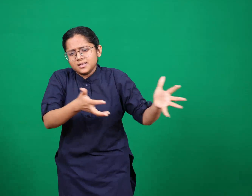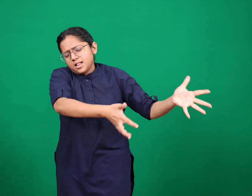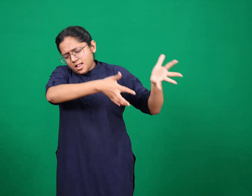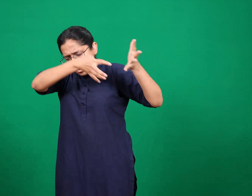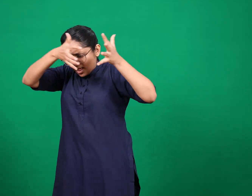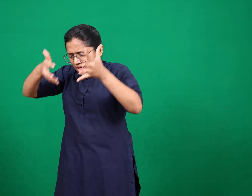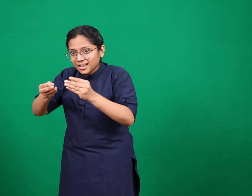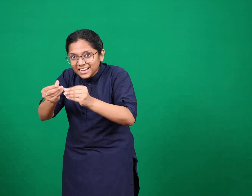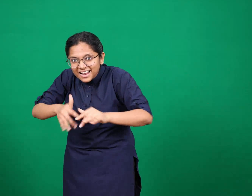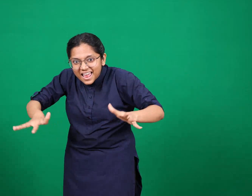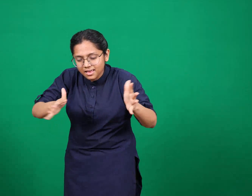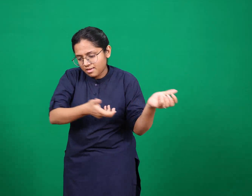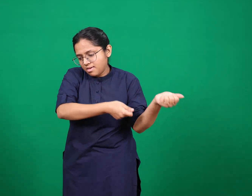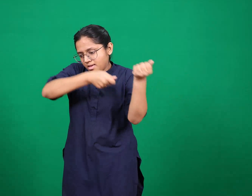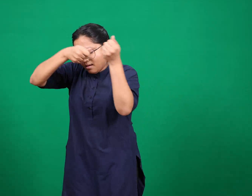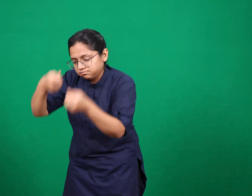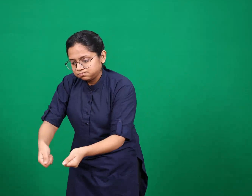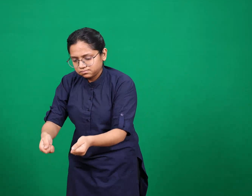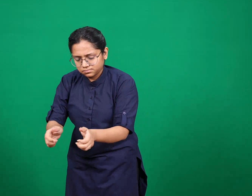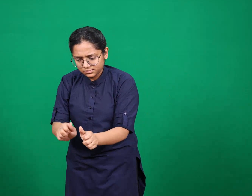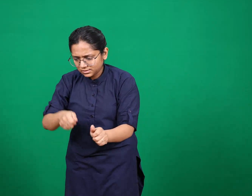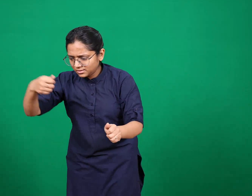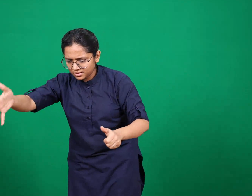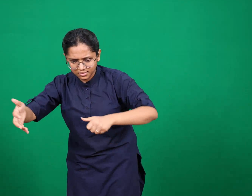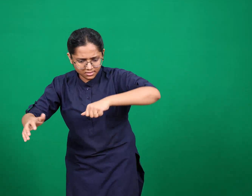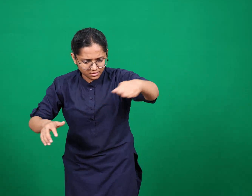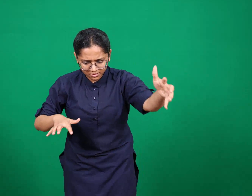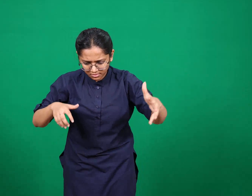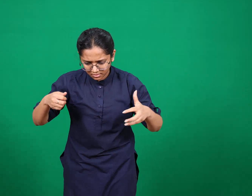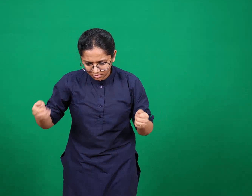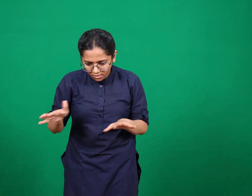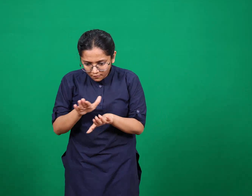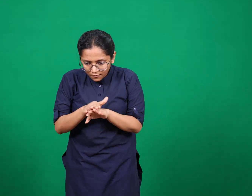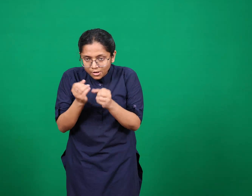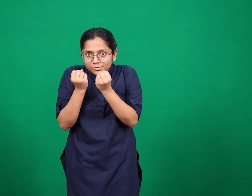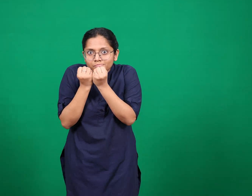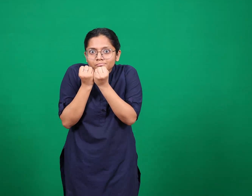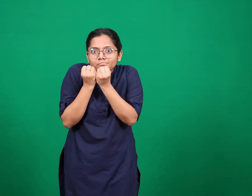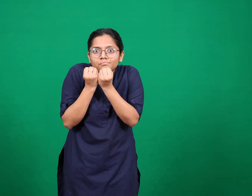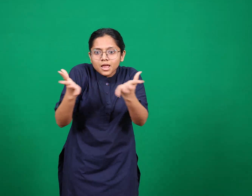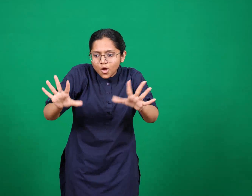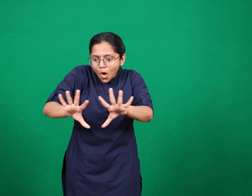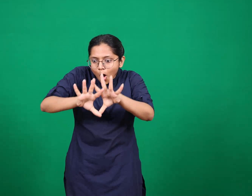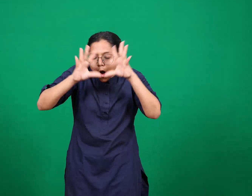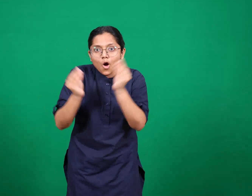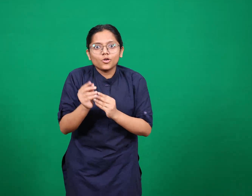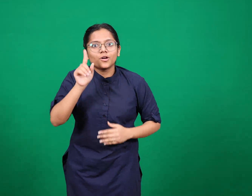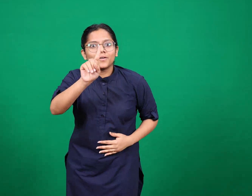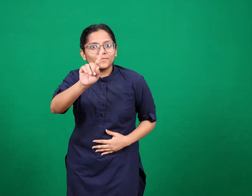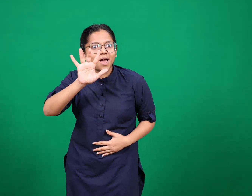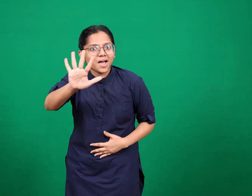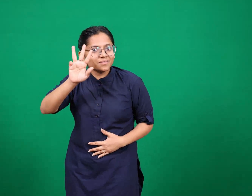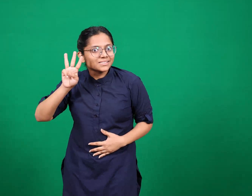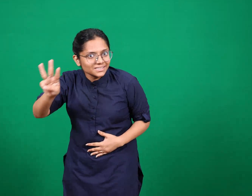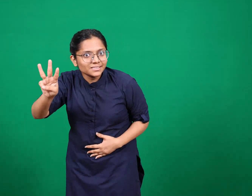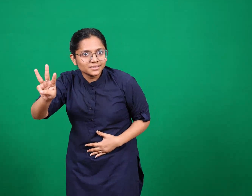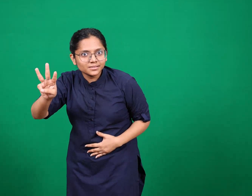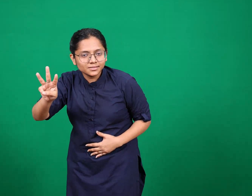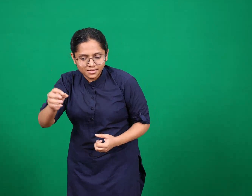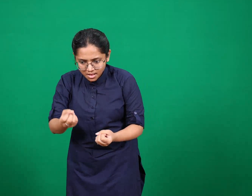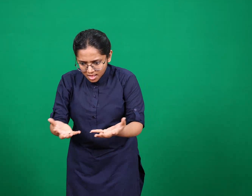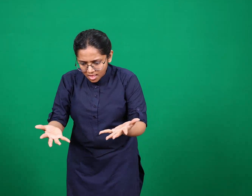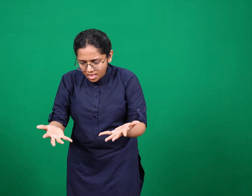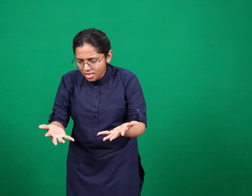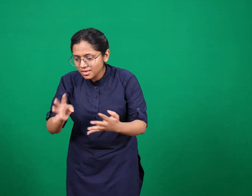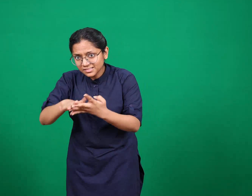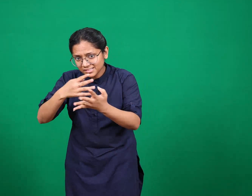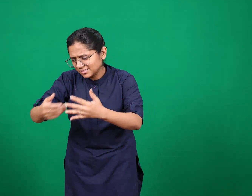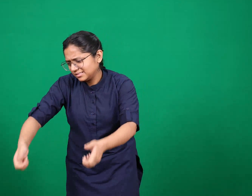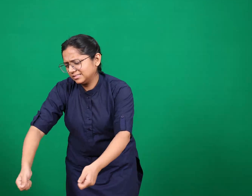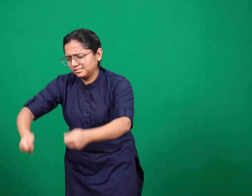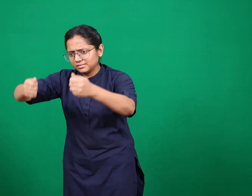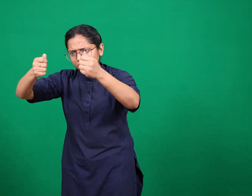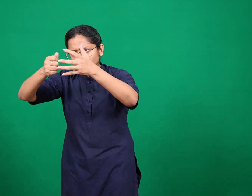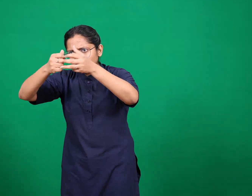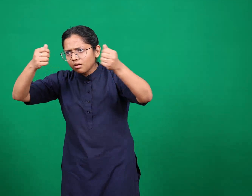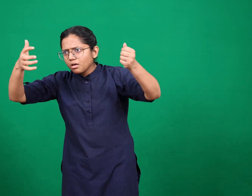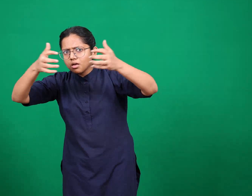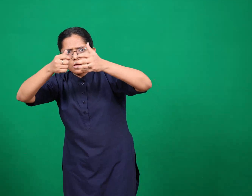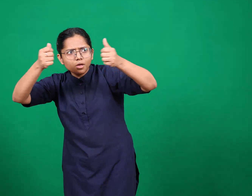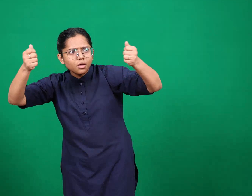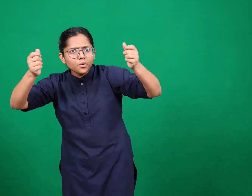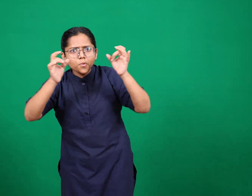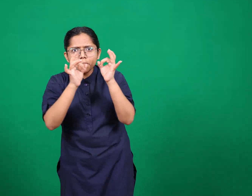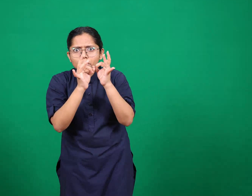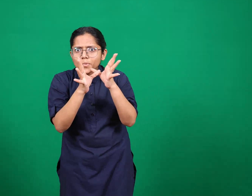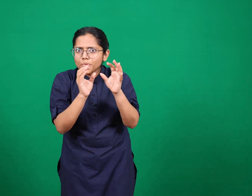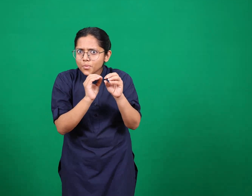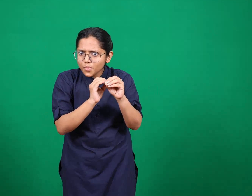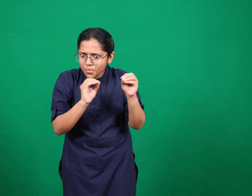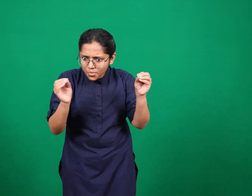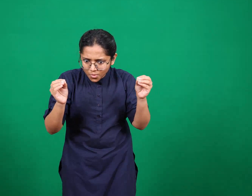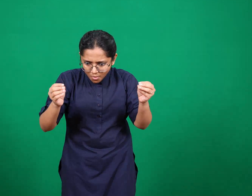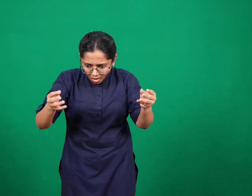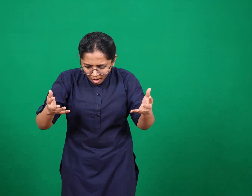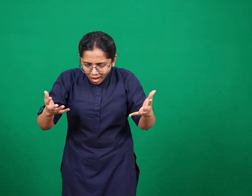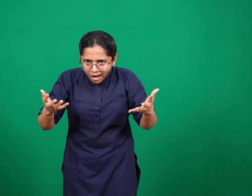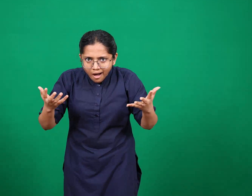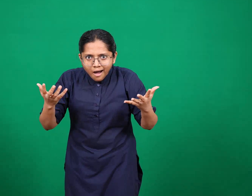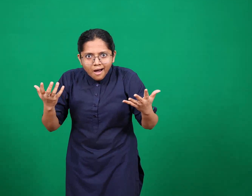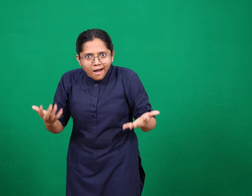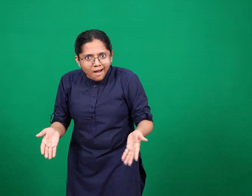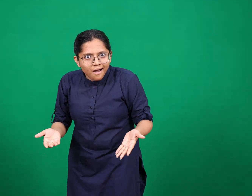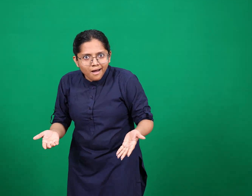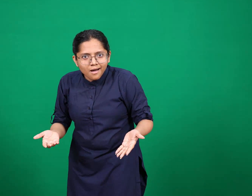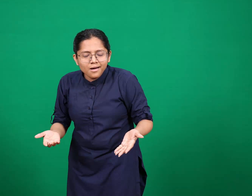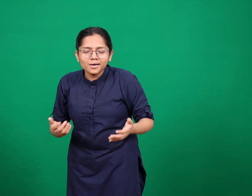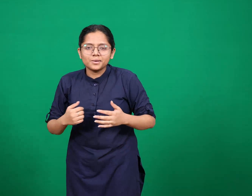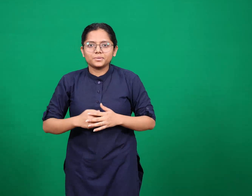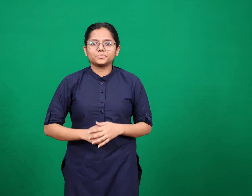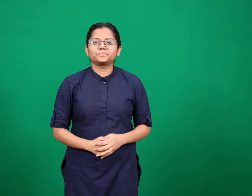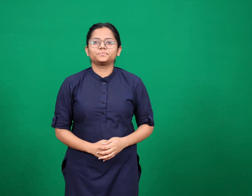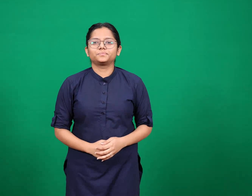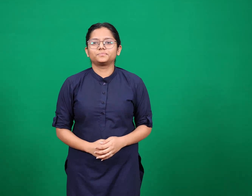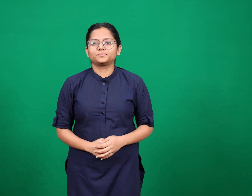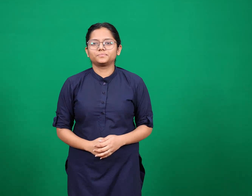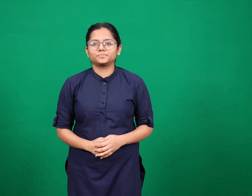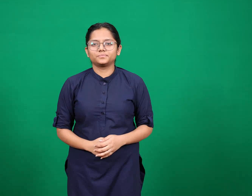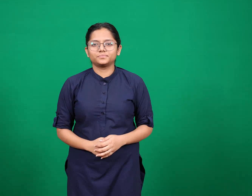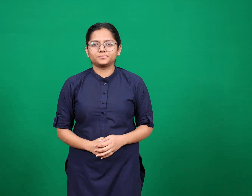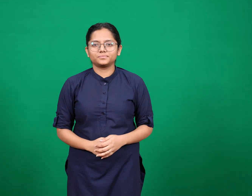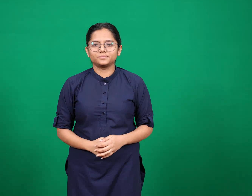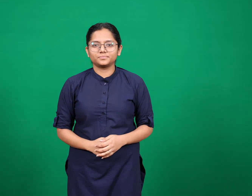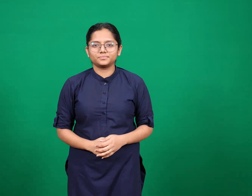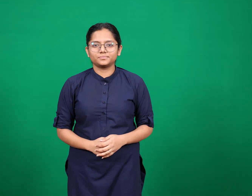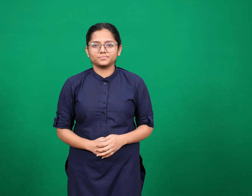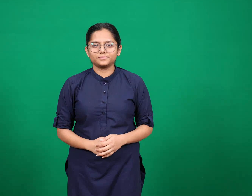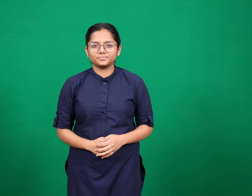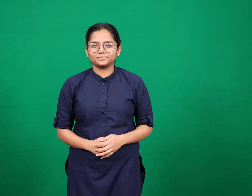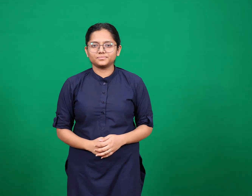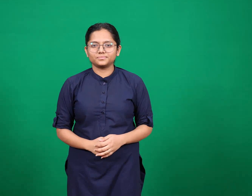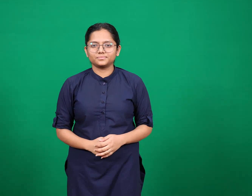It was full of large fish, 153, but even with so many, the net was not torn.